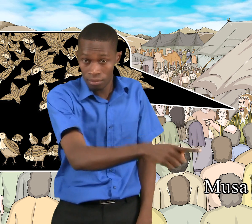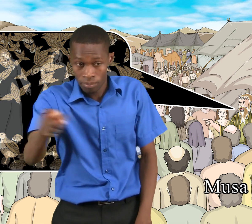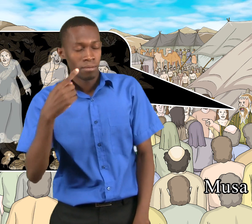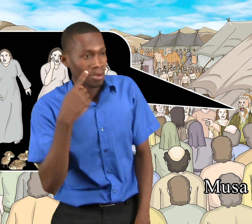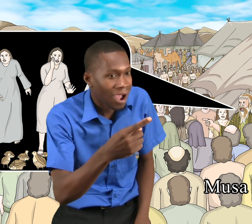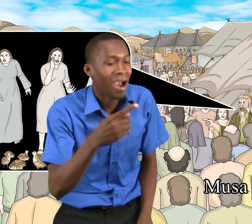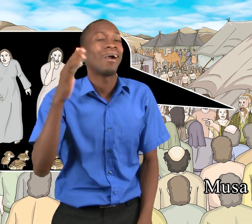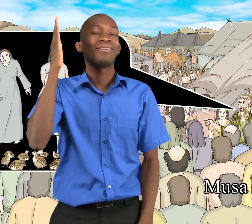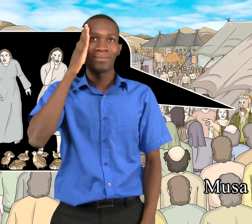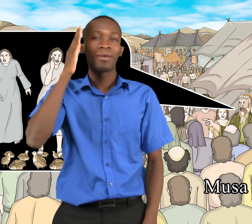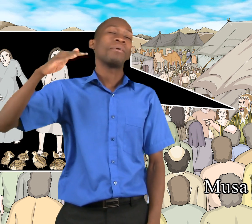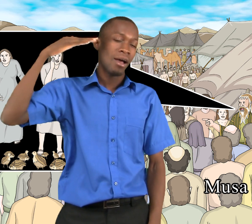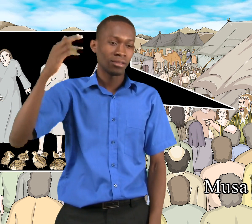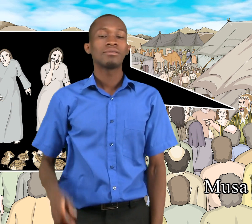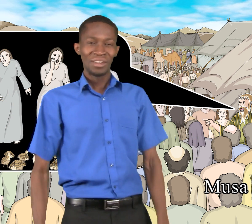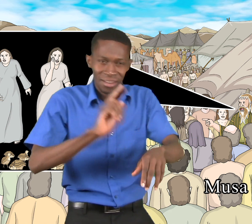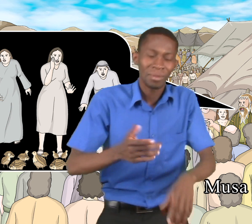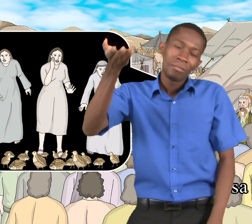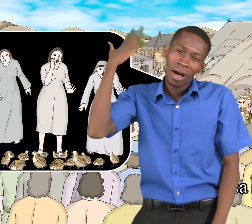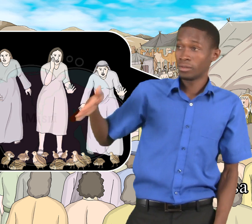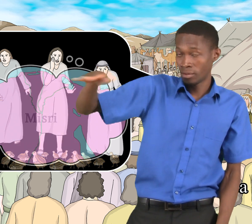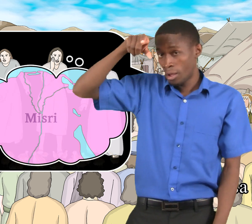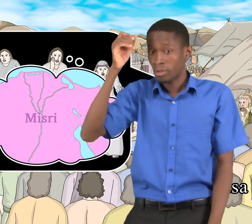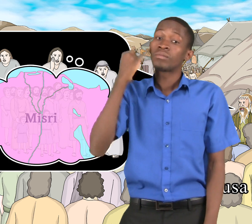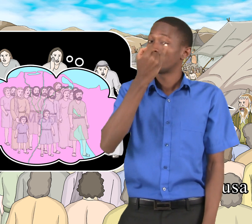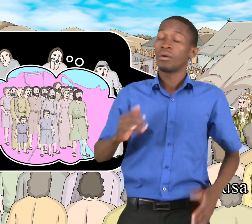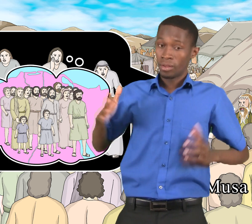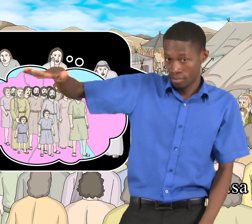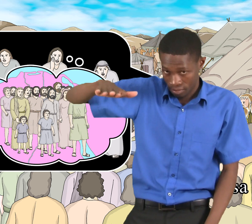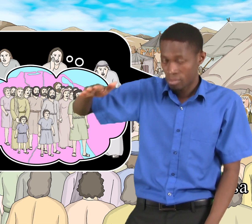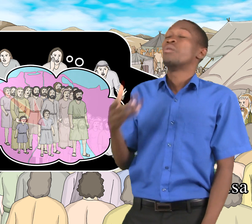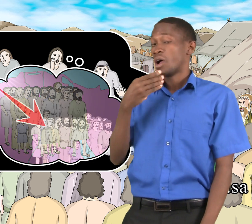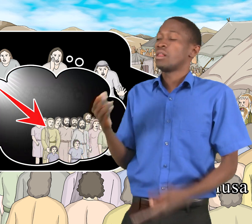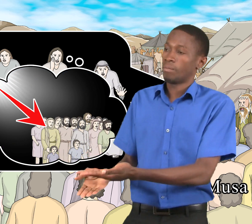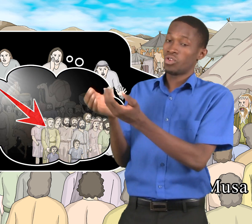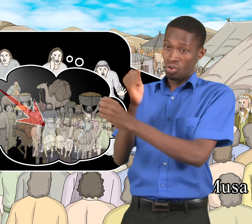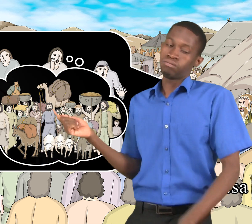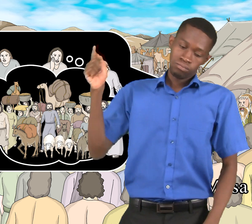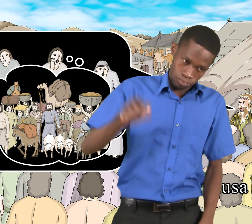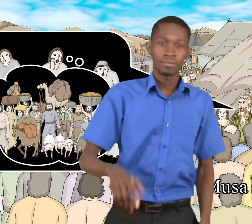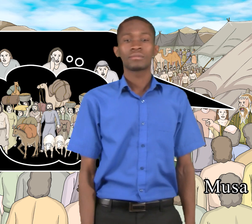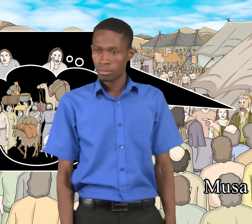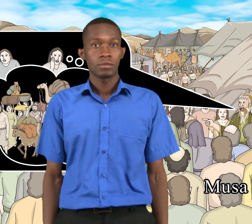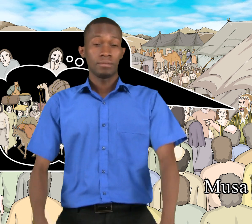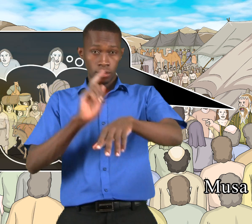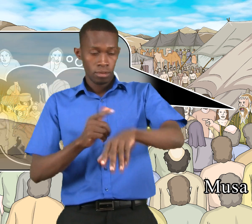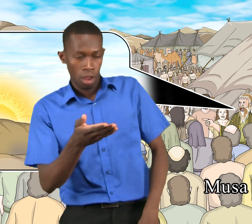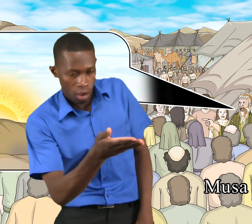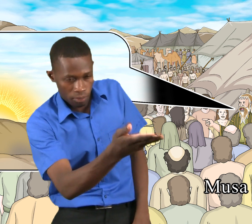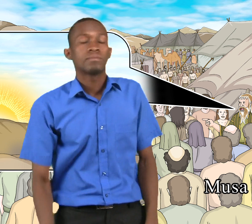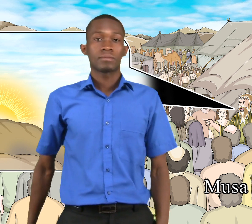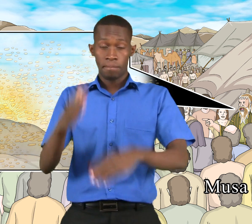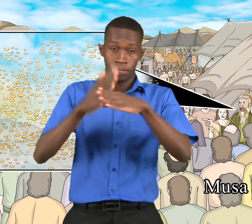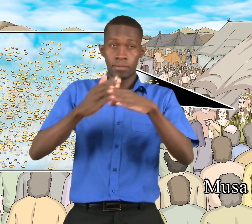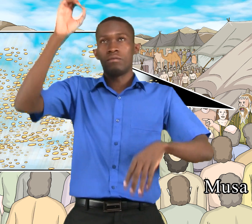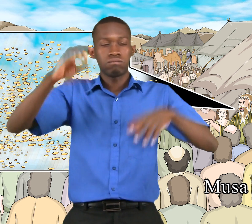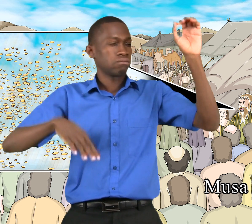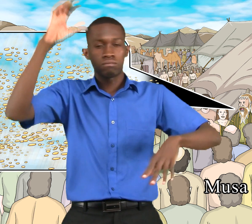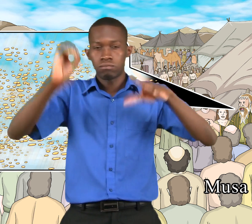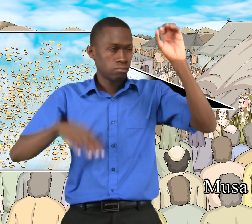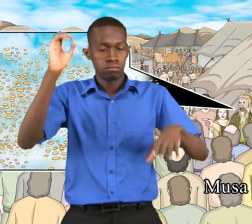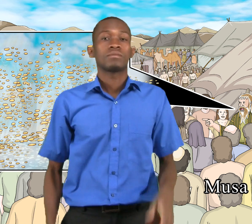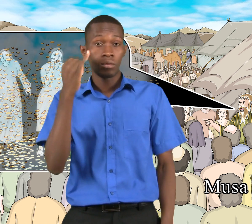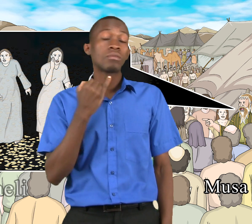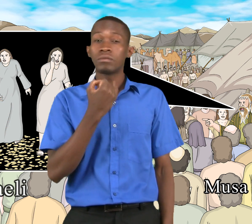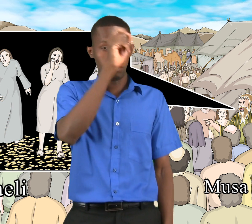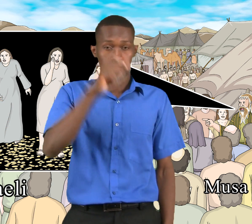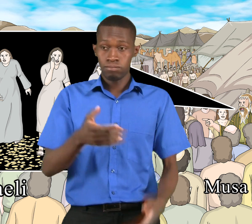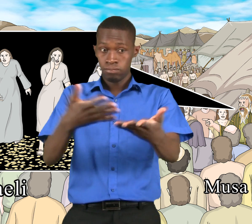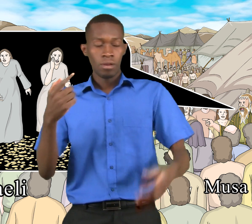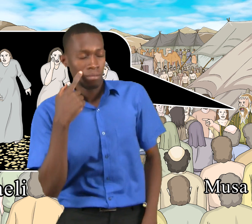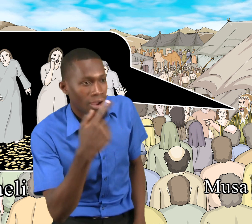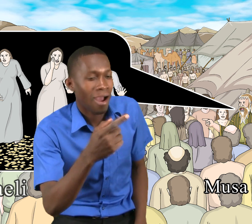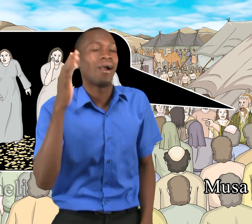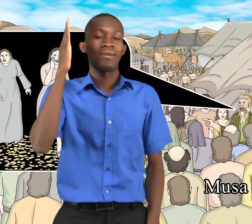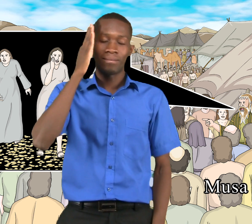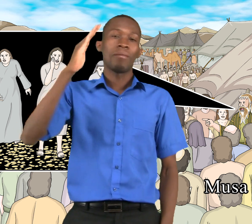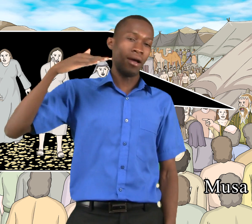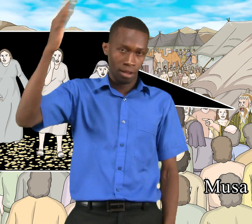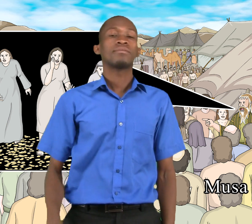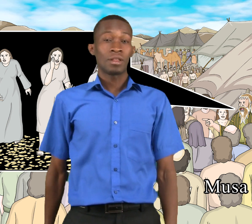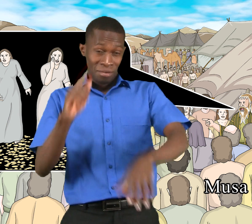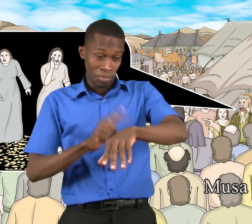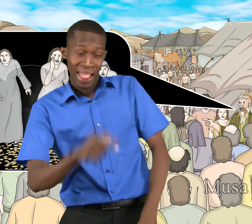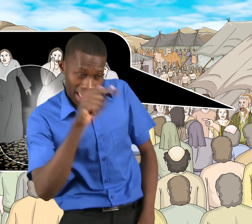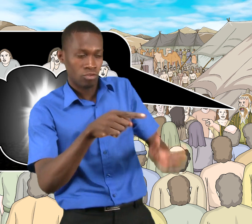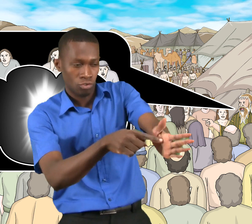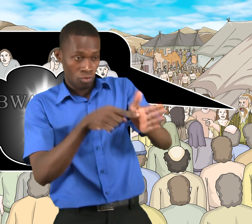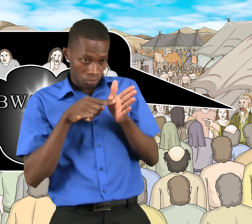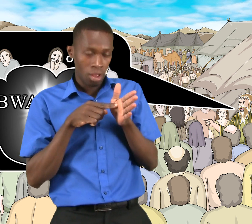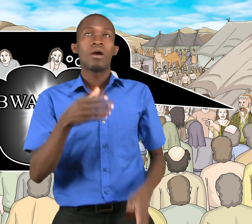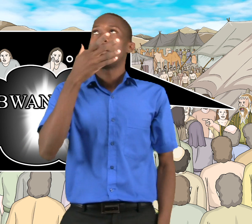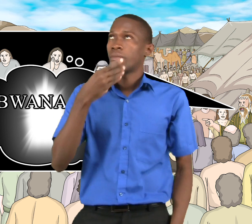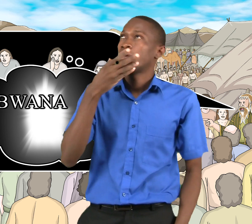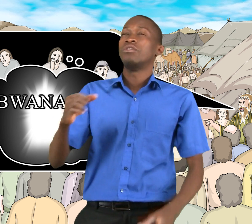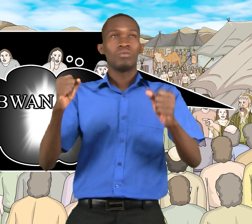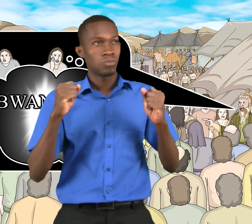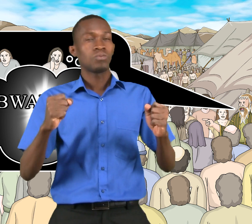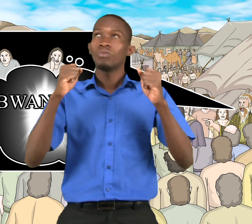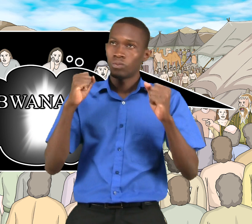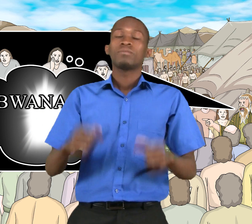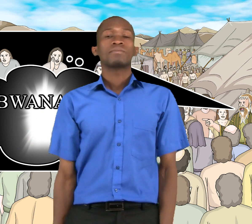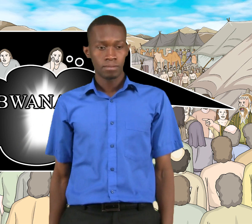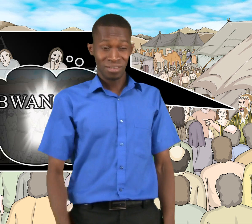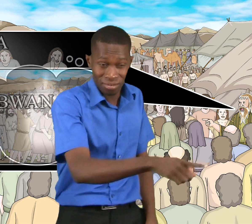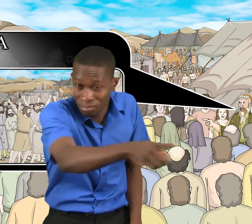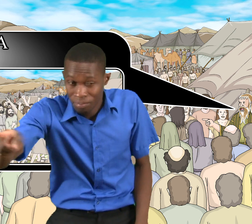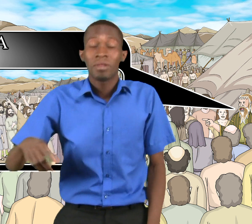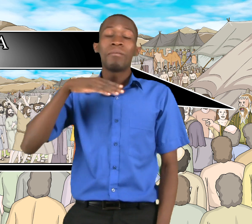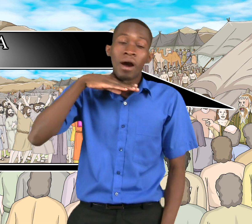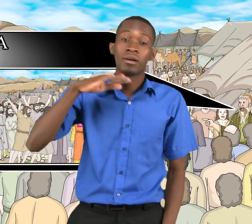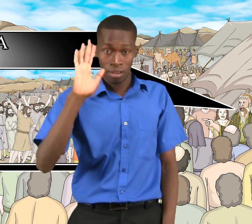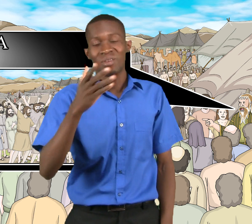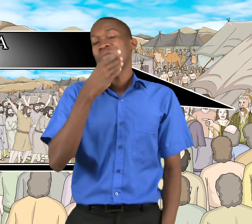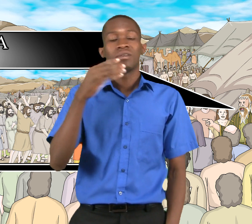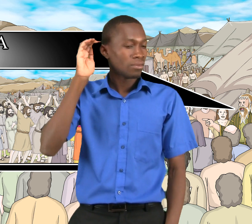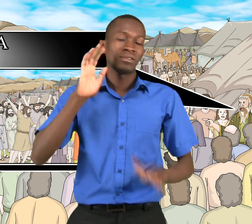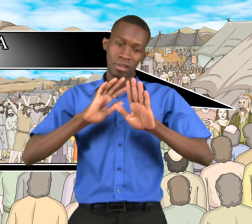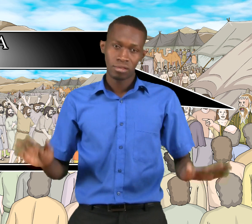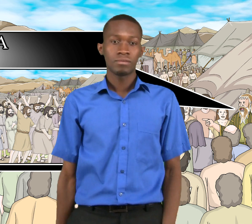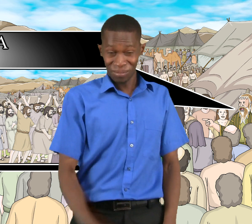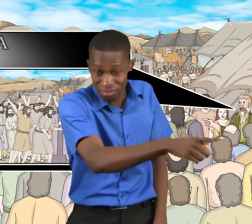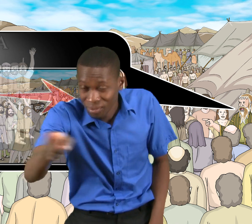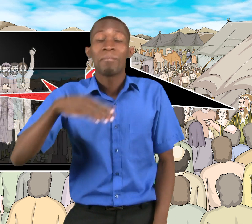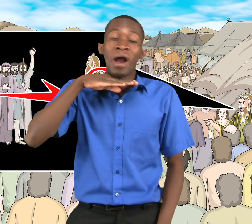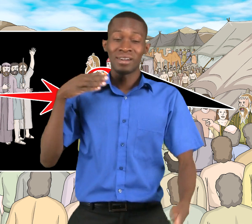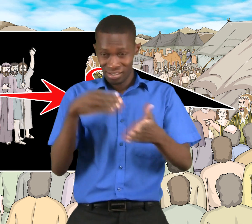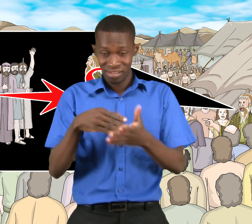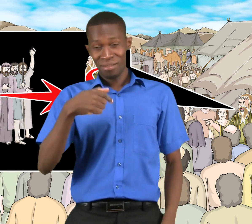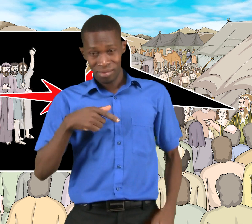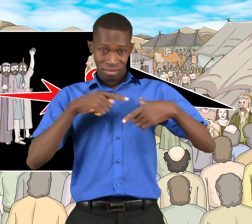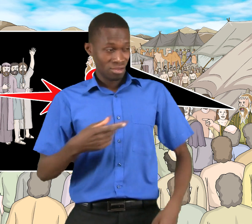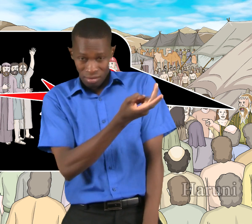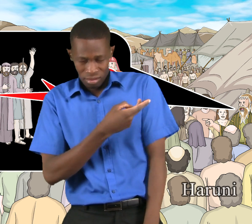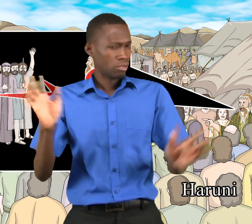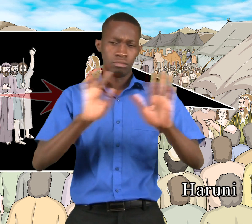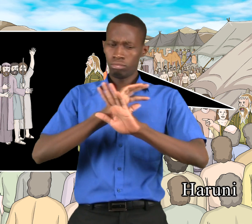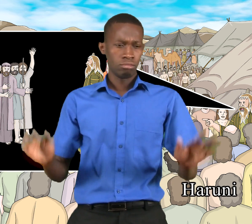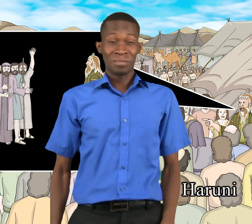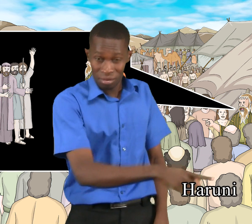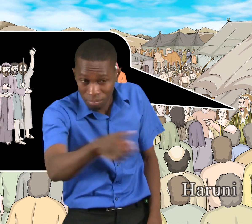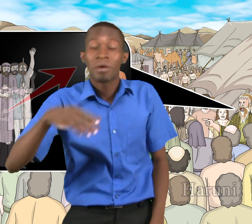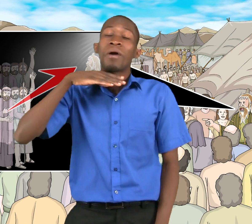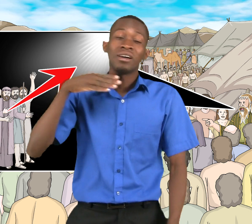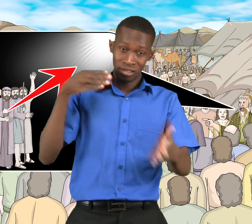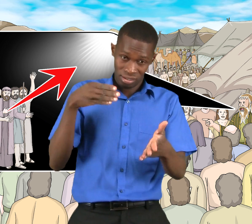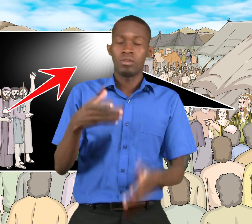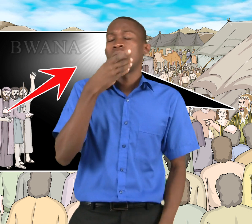For who are we that you should grumble against us?” And Moses added, “The LORD will give you meat to eat this evening and bread to fill you in the morning, for He has heard your grumbling against Him.